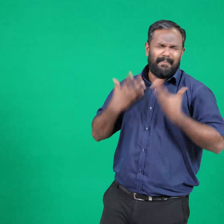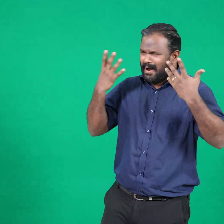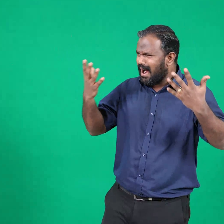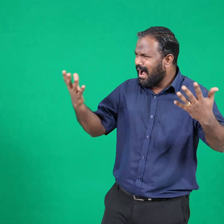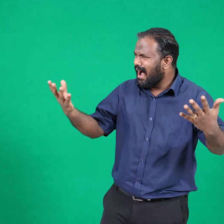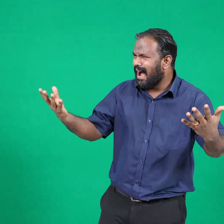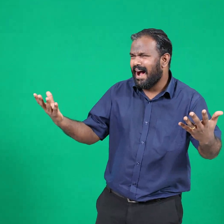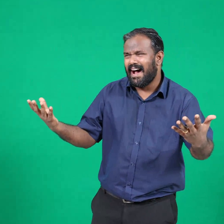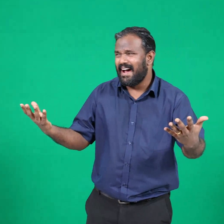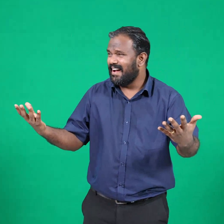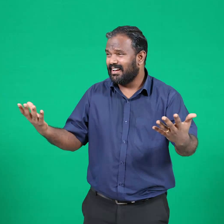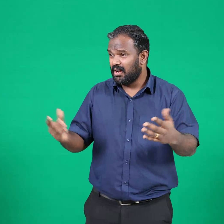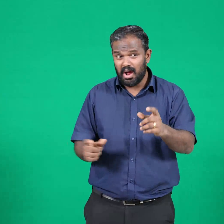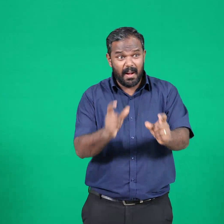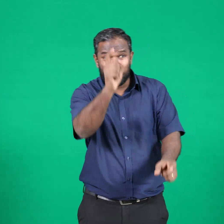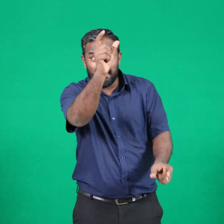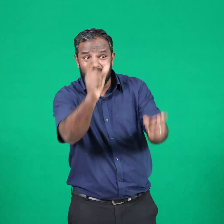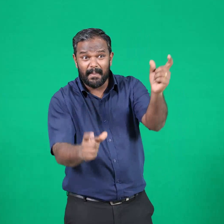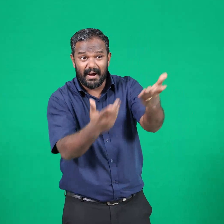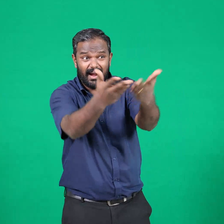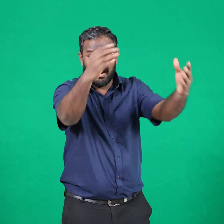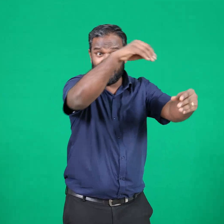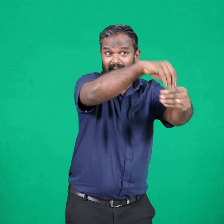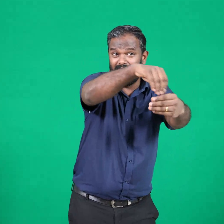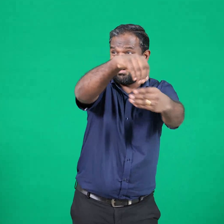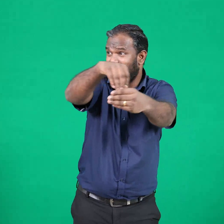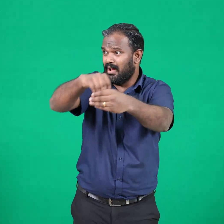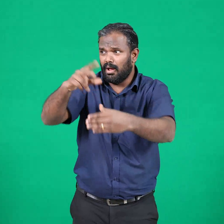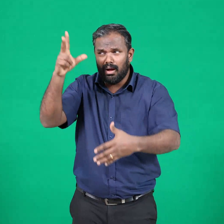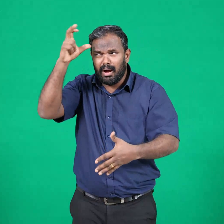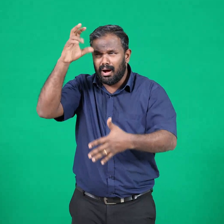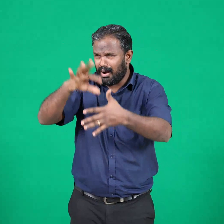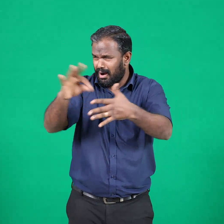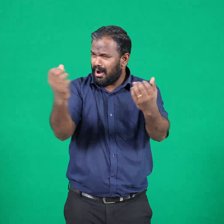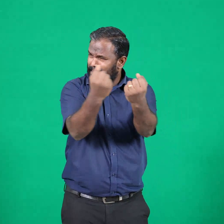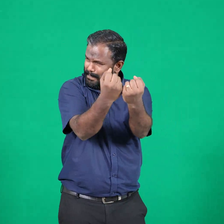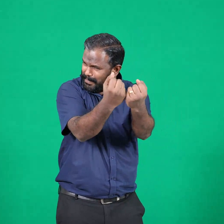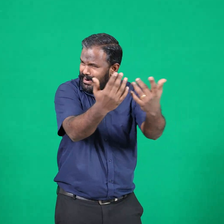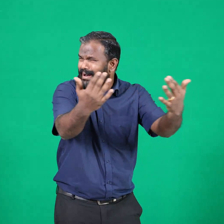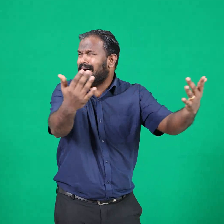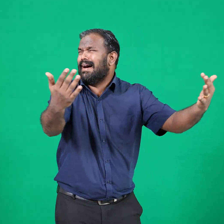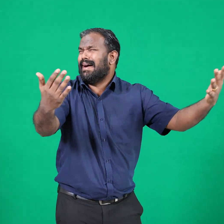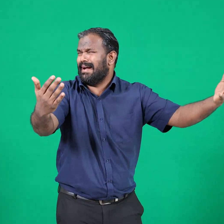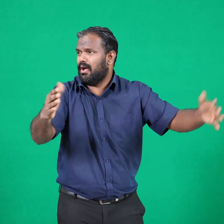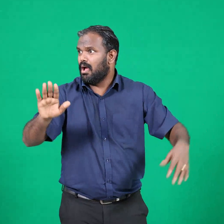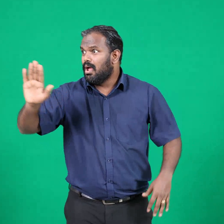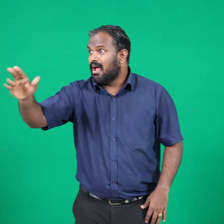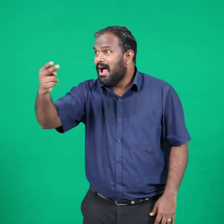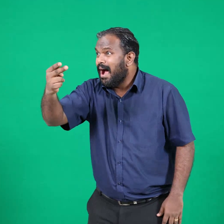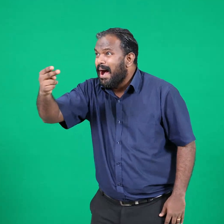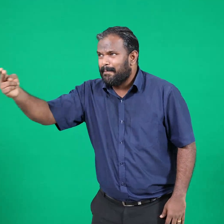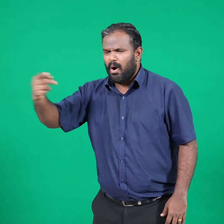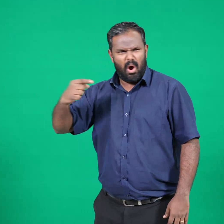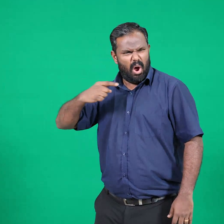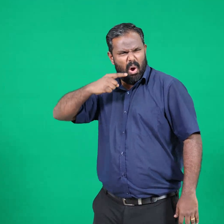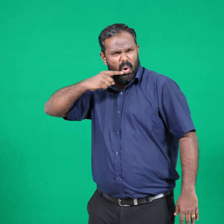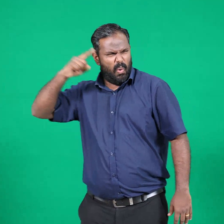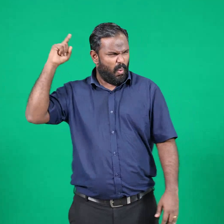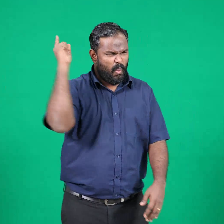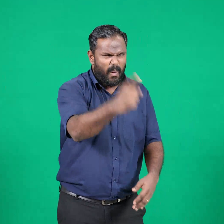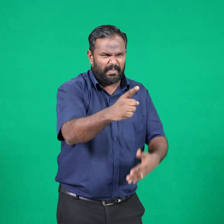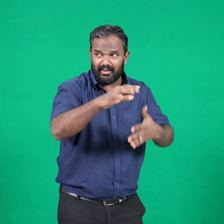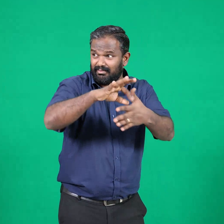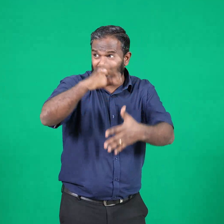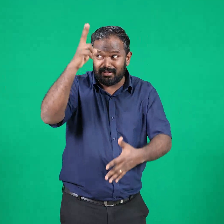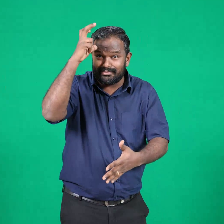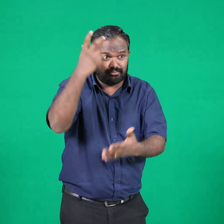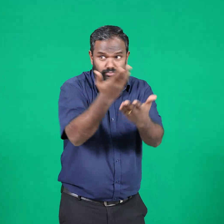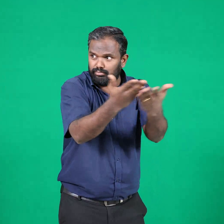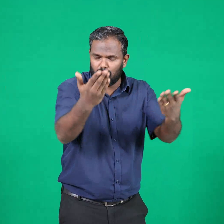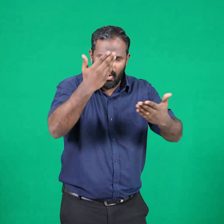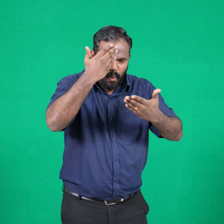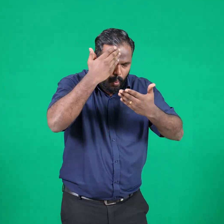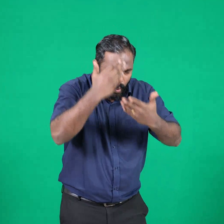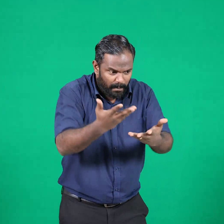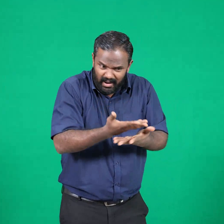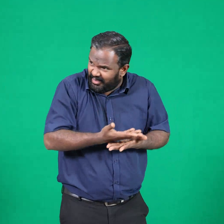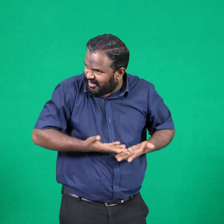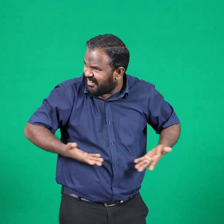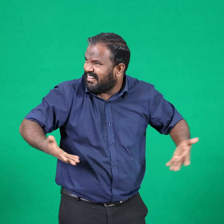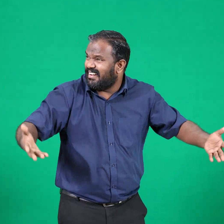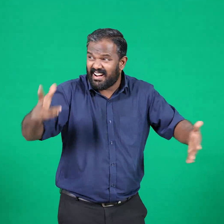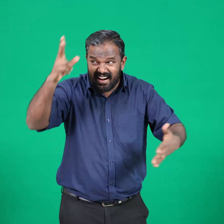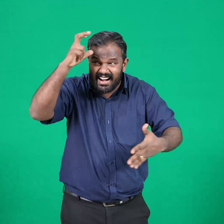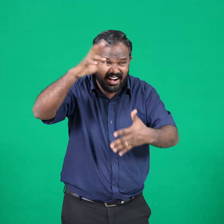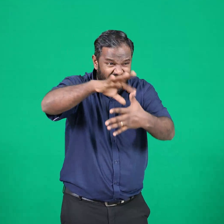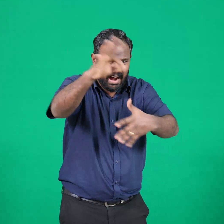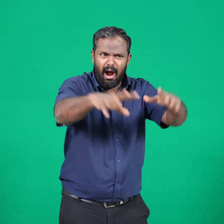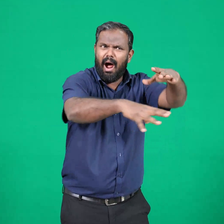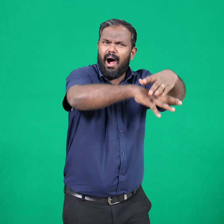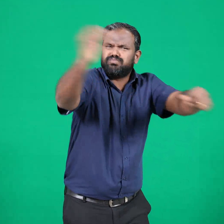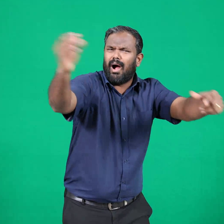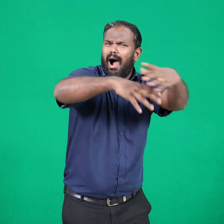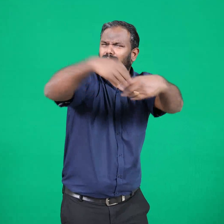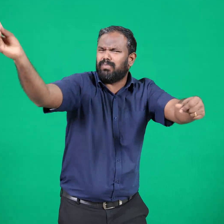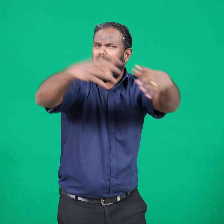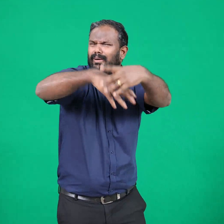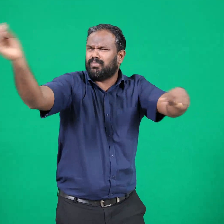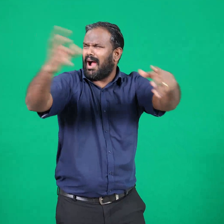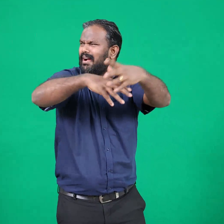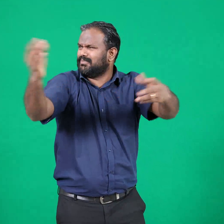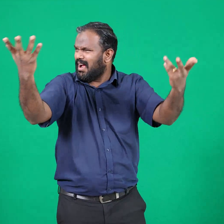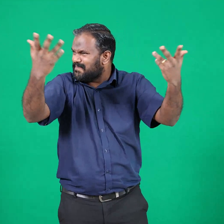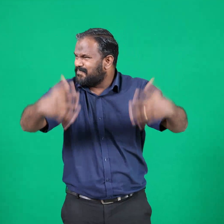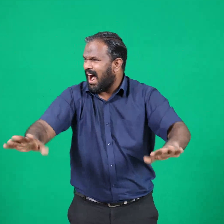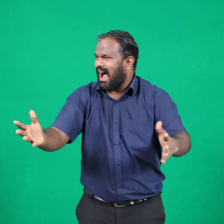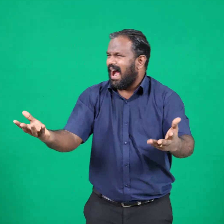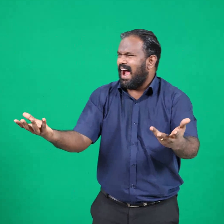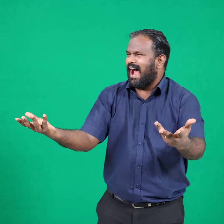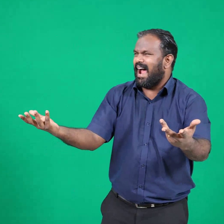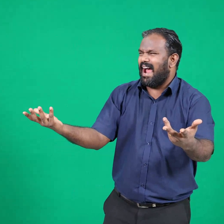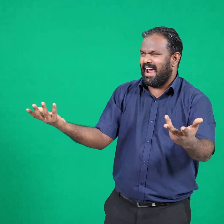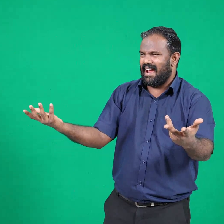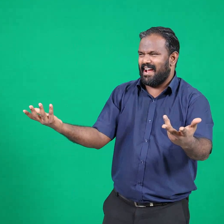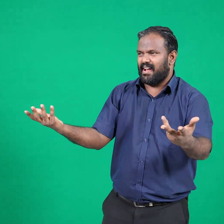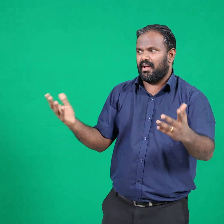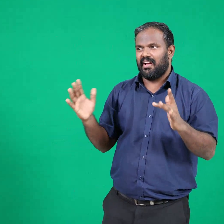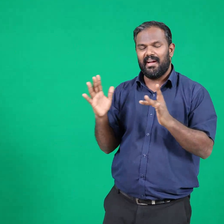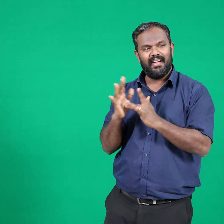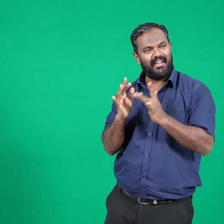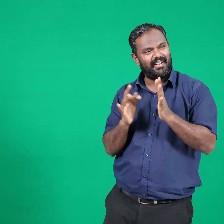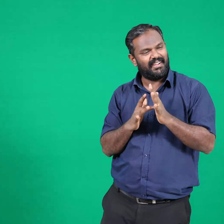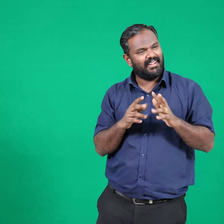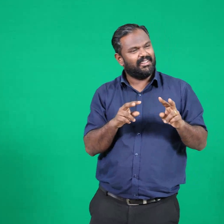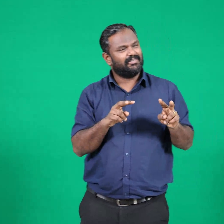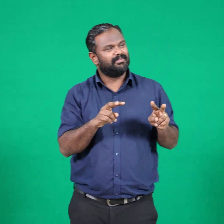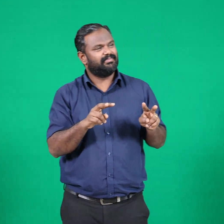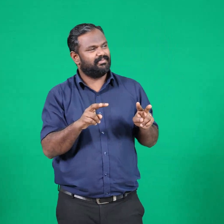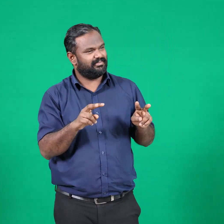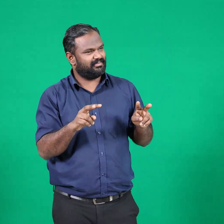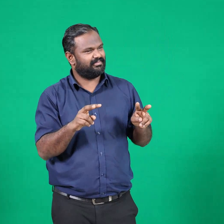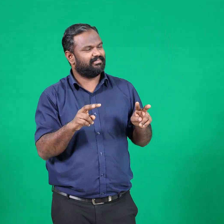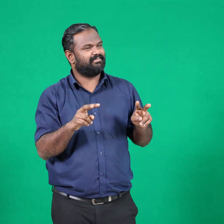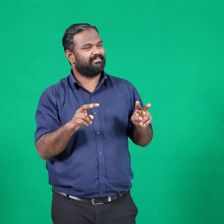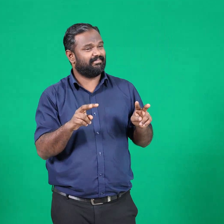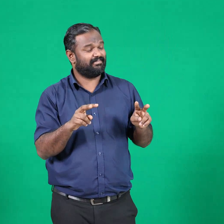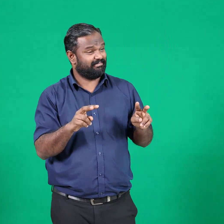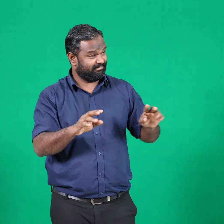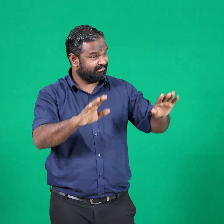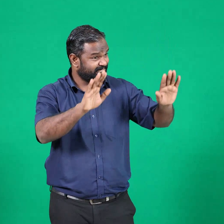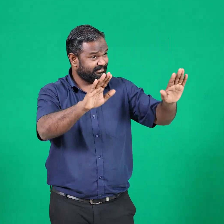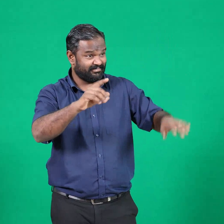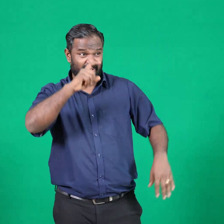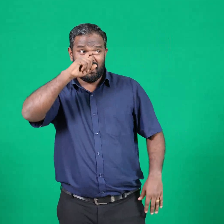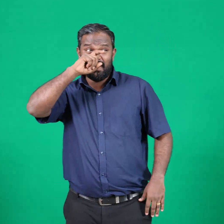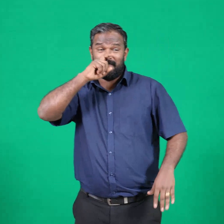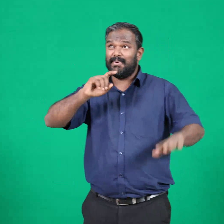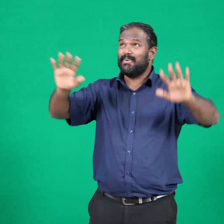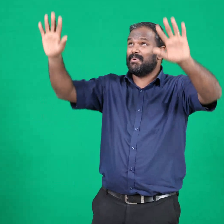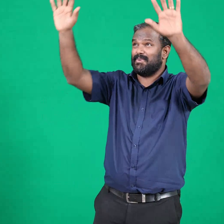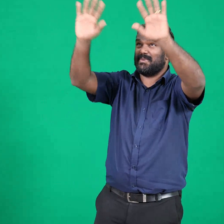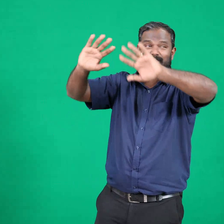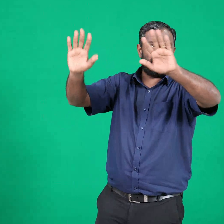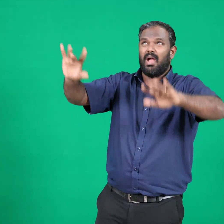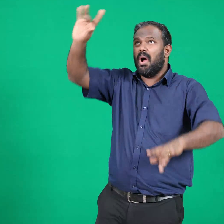So He told them, "I saw Satan fall like lightning from heaven.